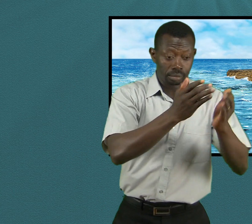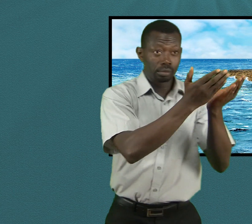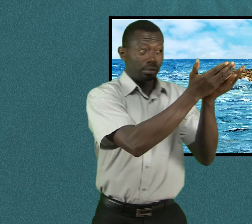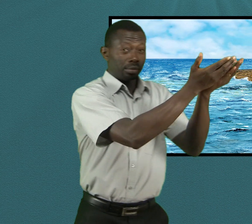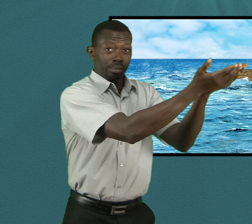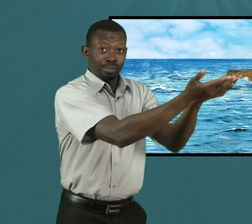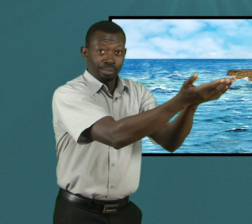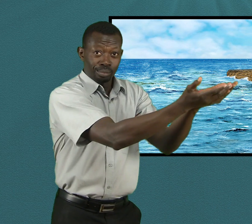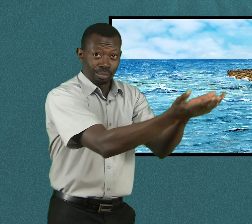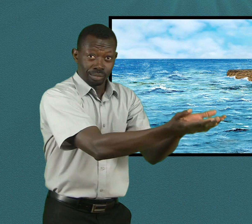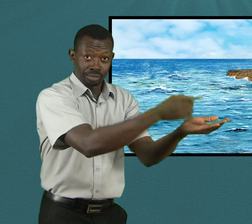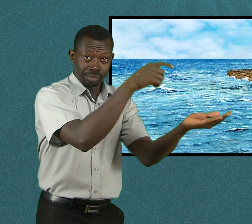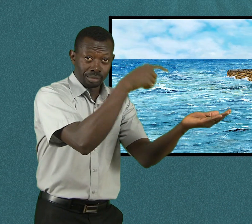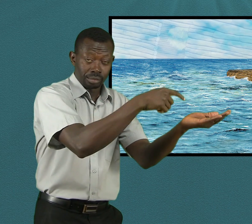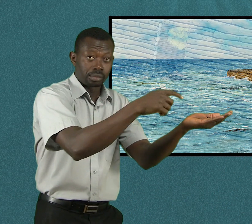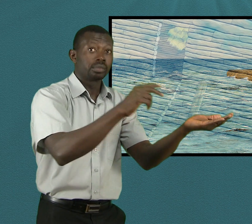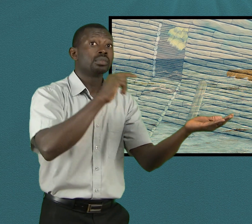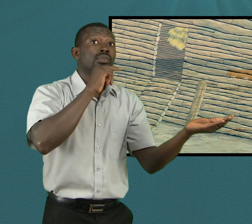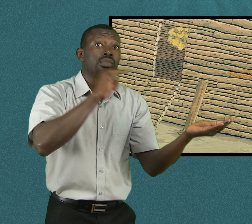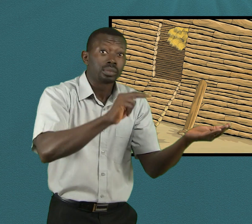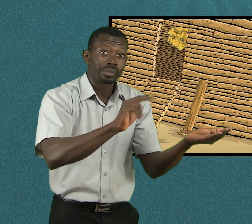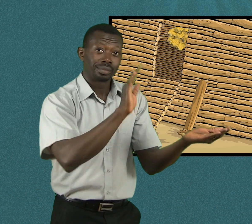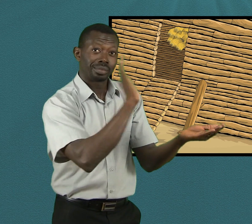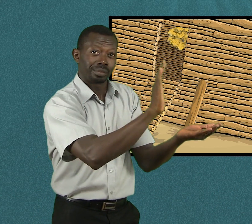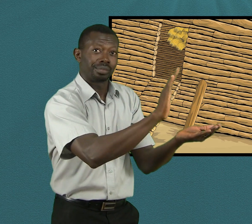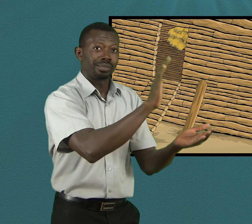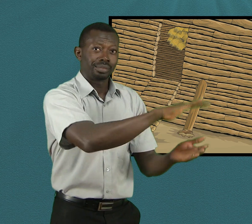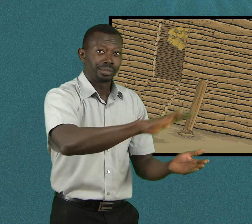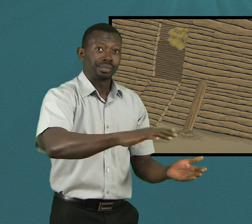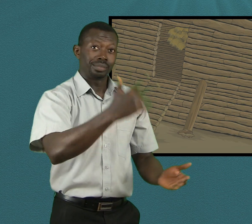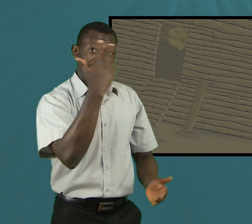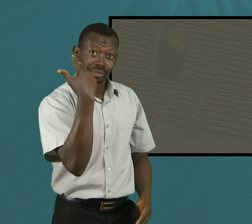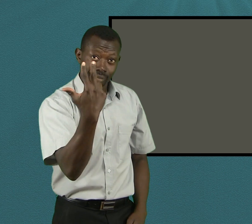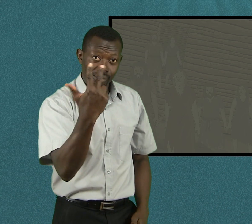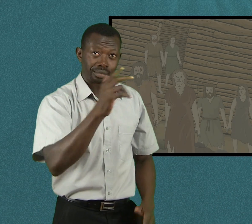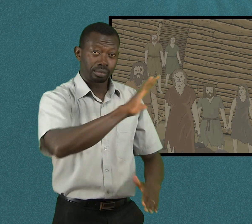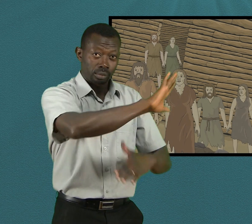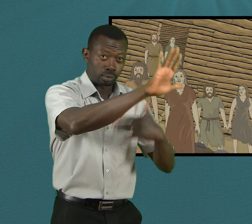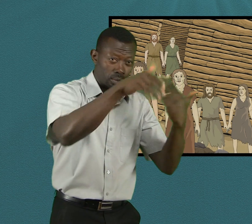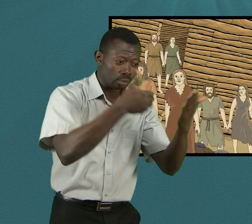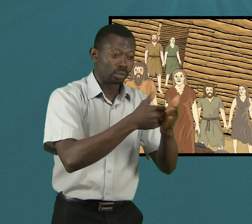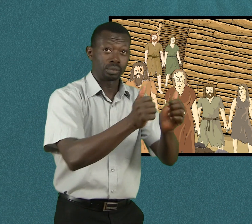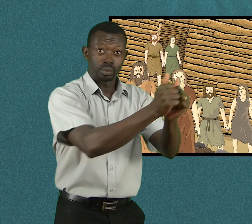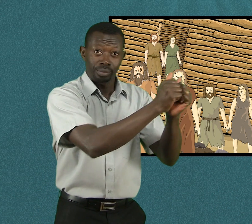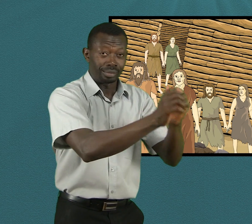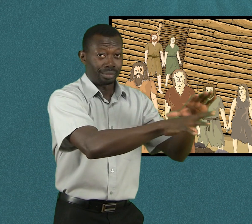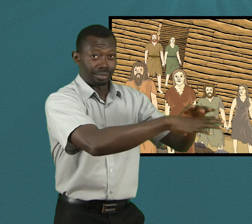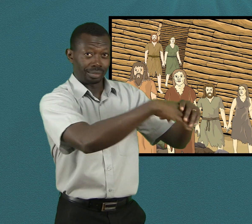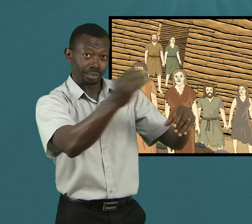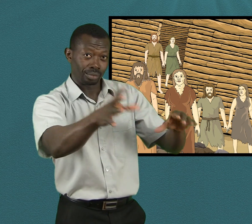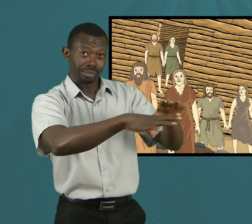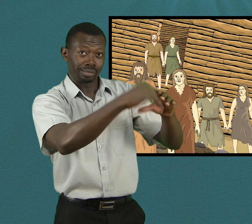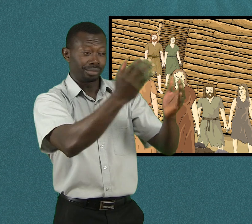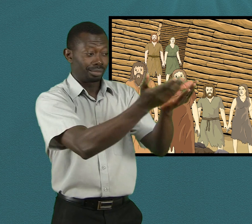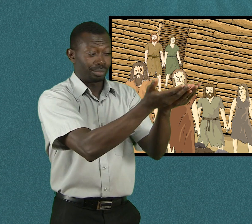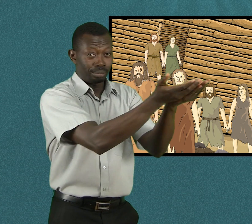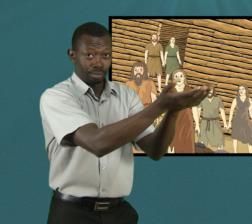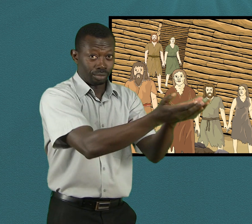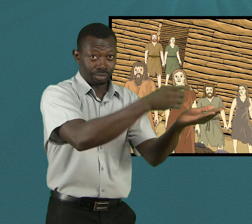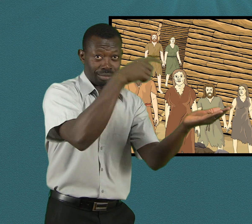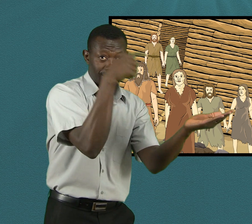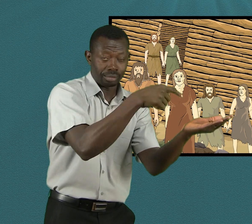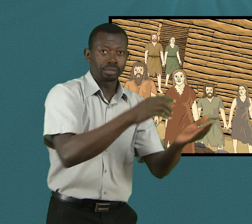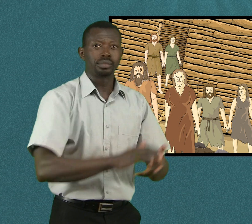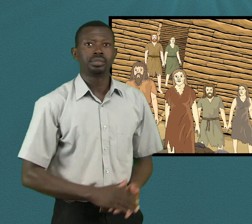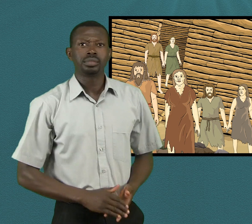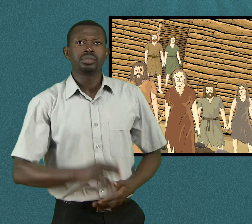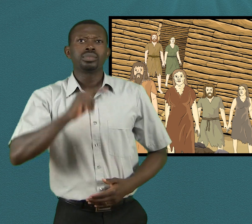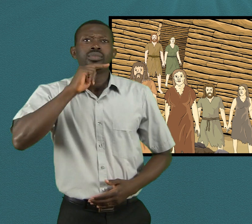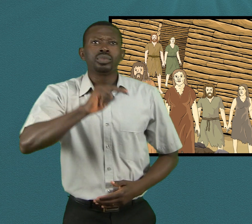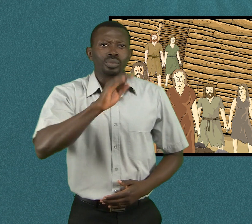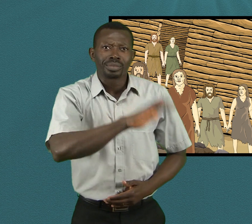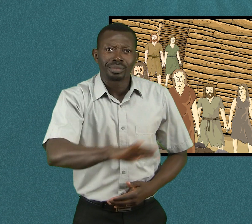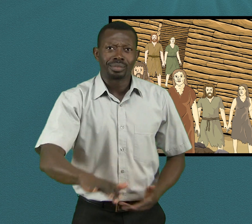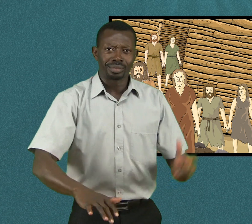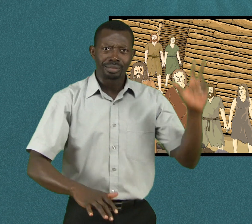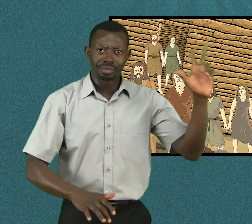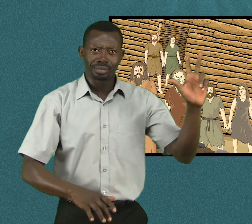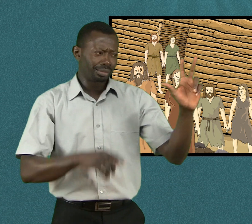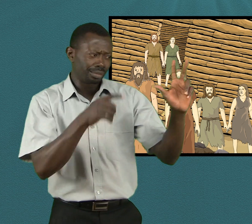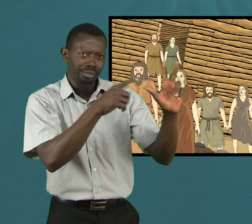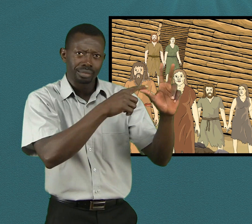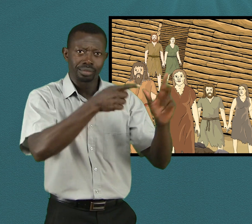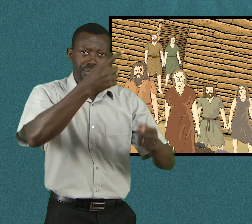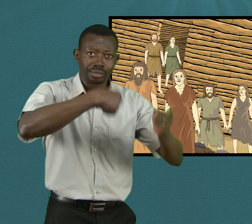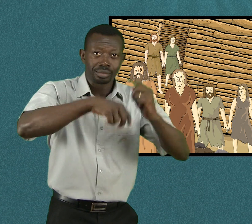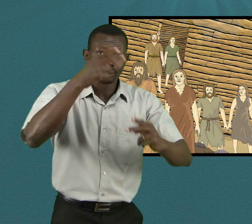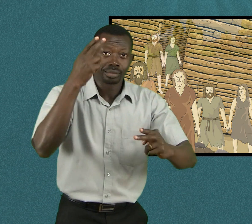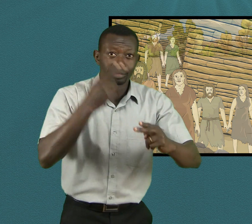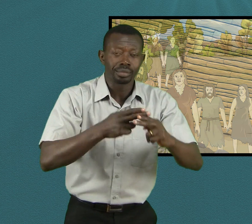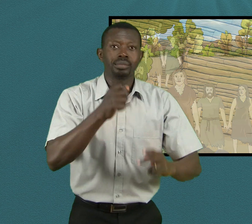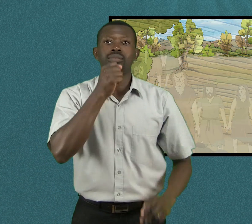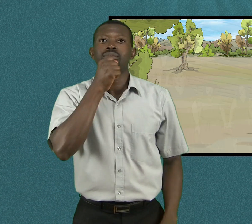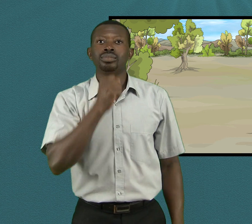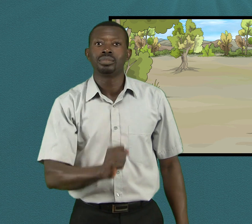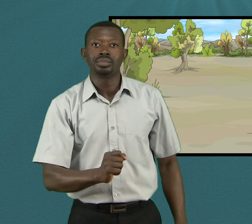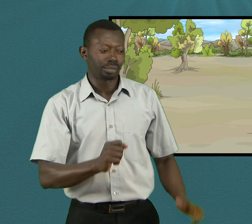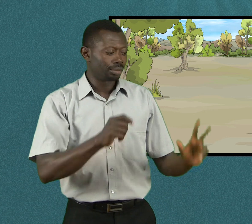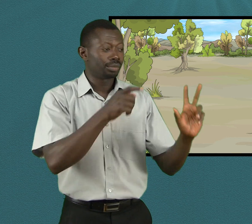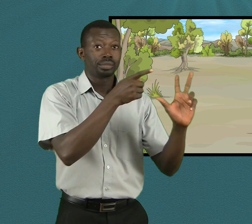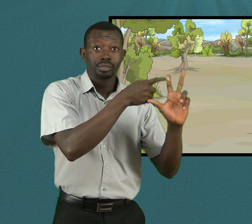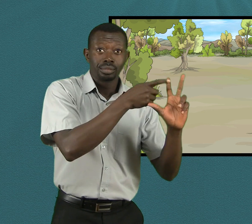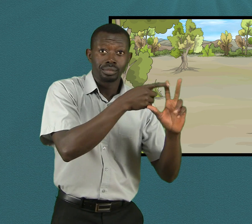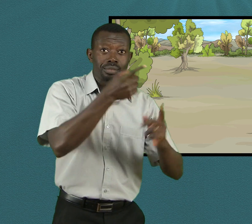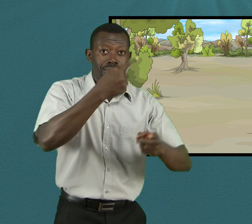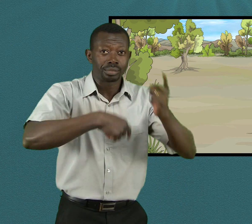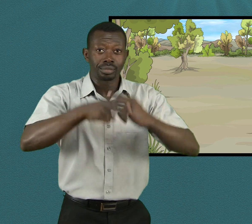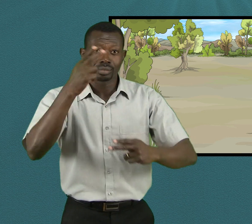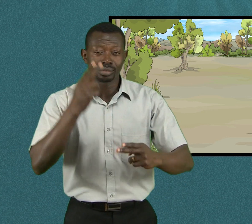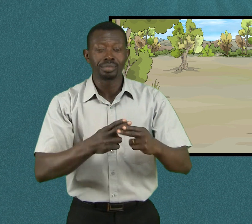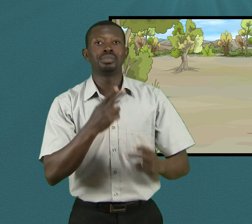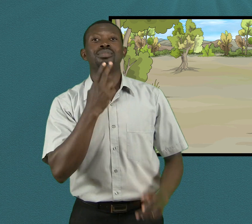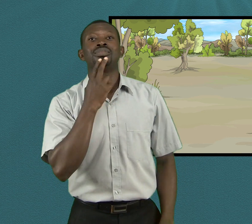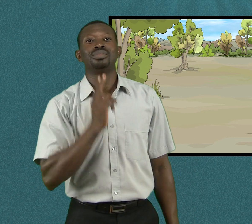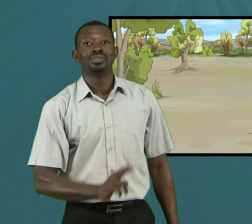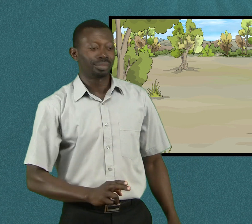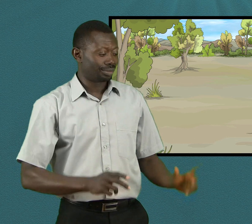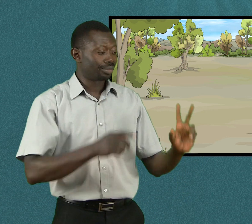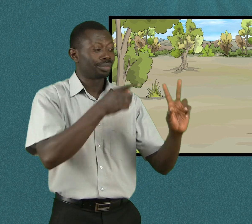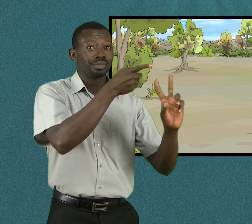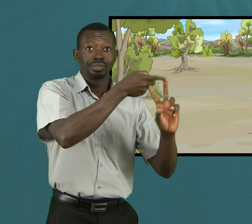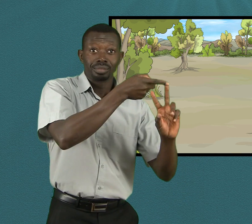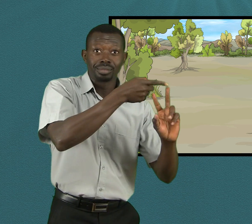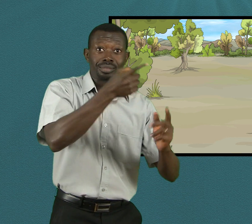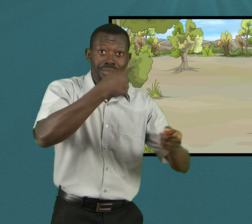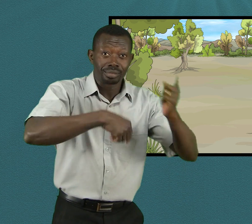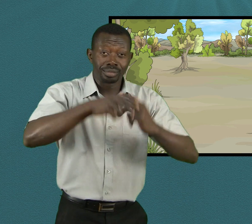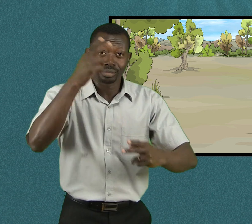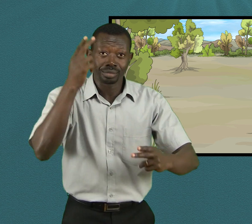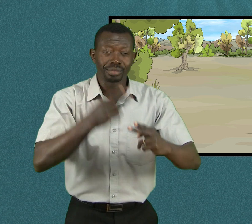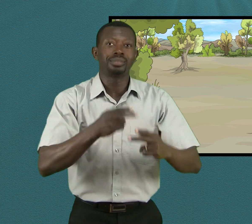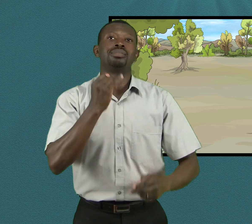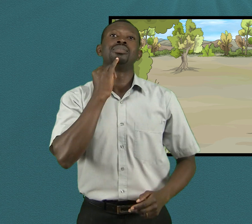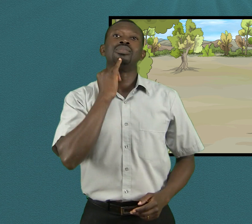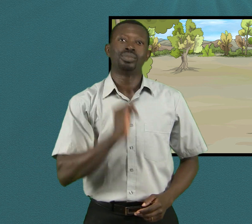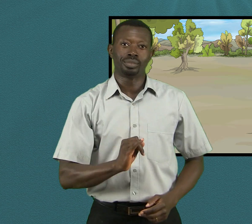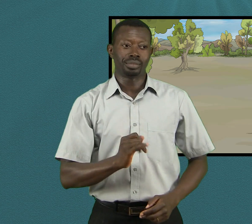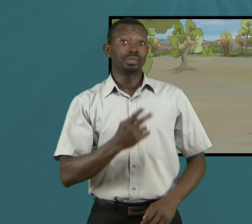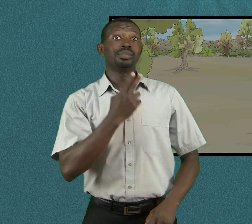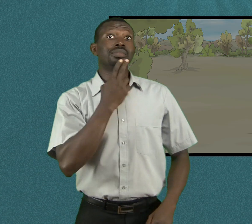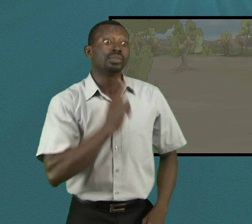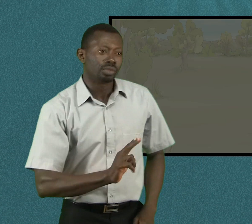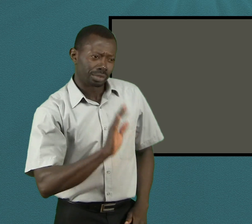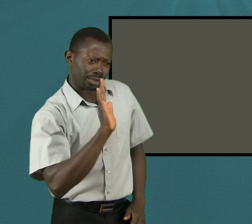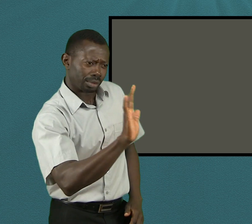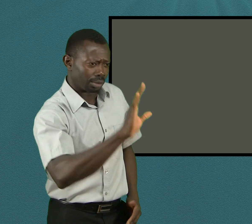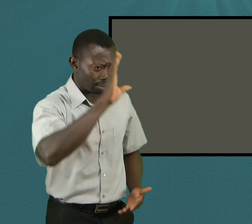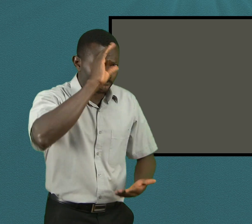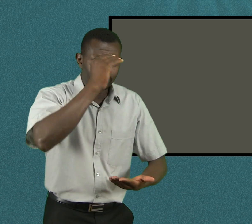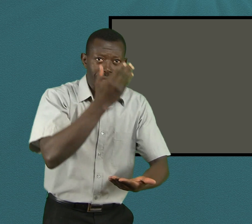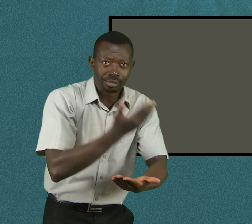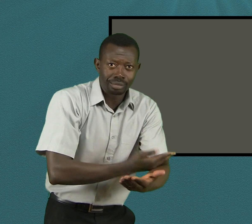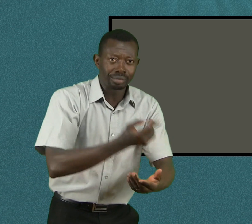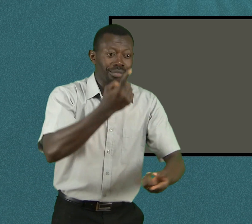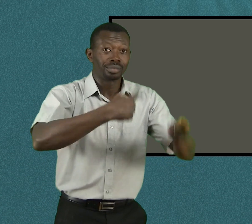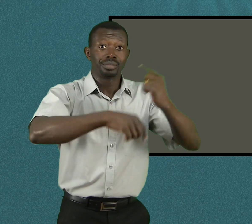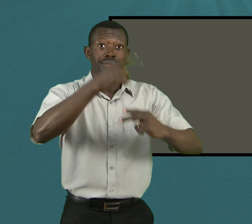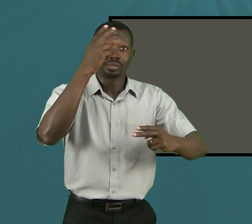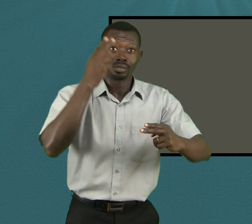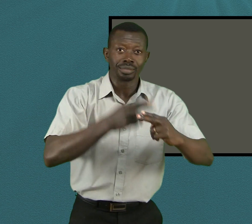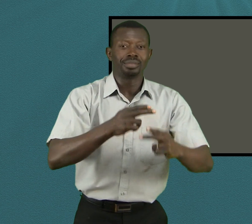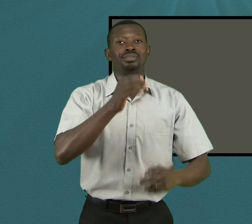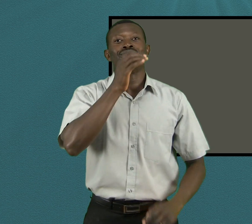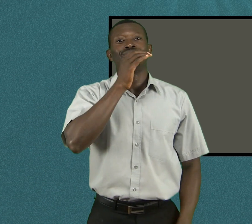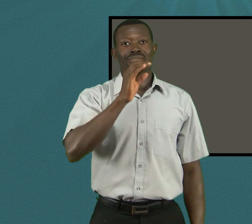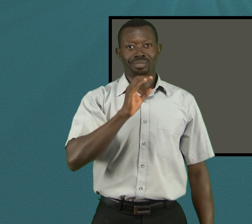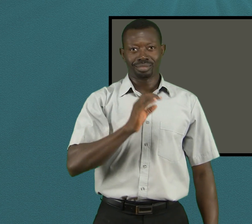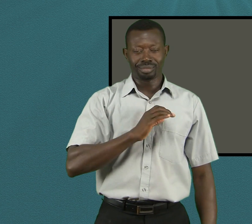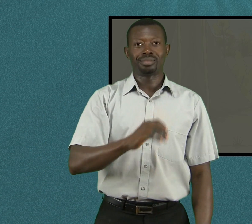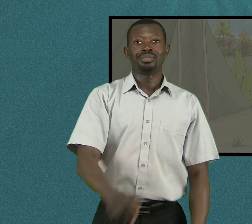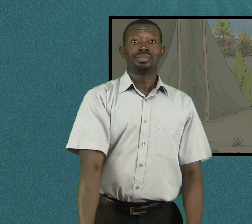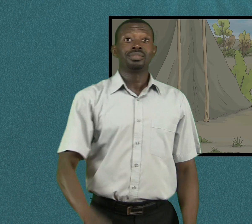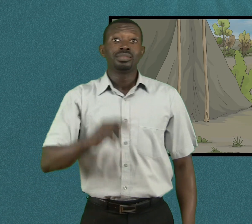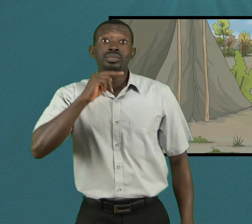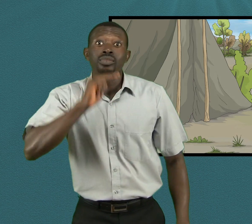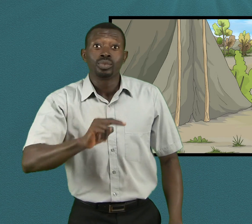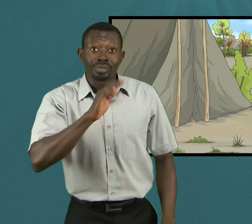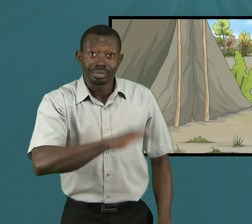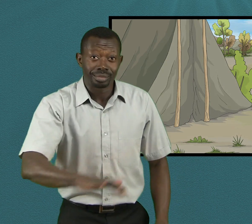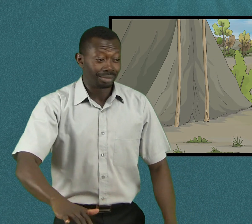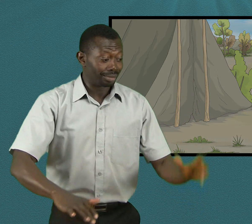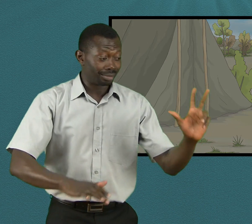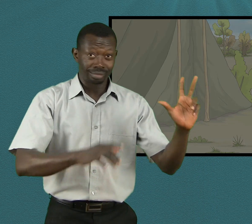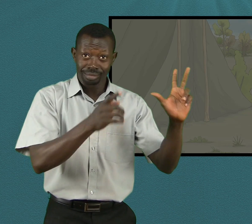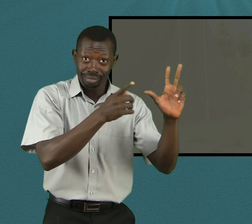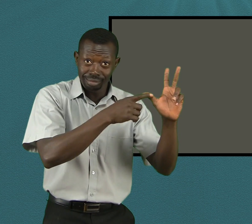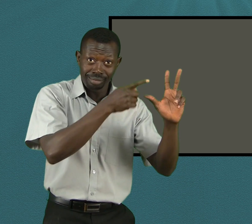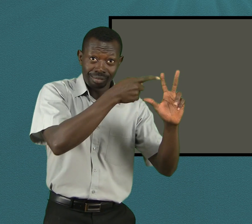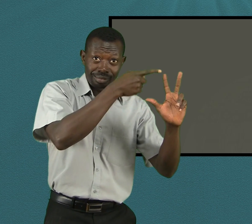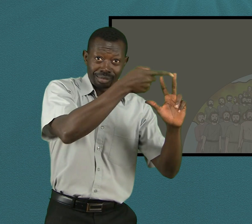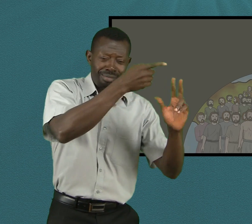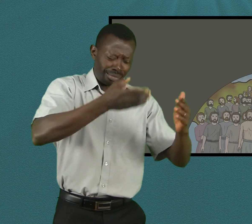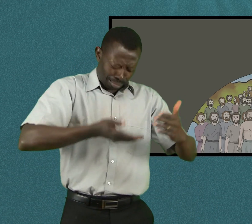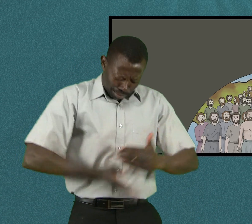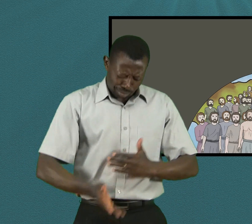The sons of Noah who came out of the ark were Shem, Ham, and Japheth. And Ham was the father of Canaan.